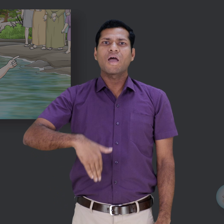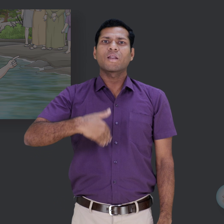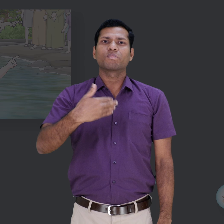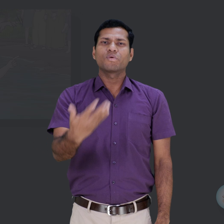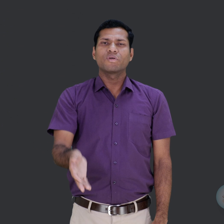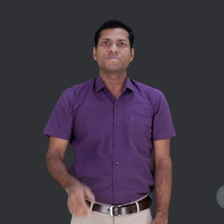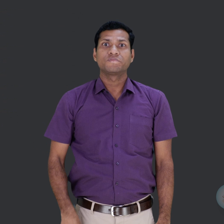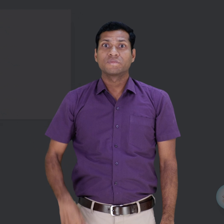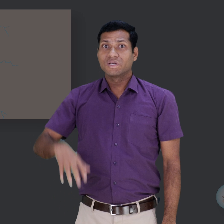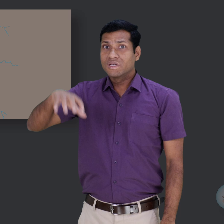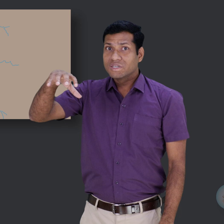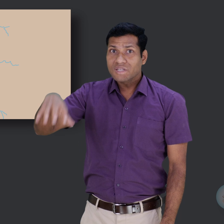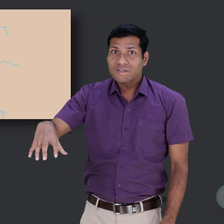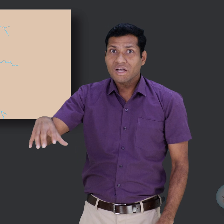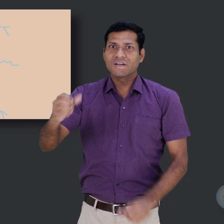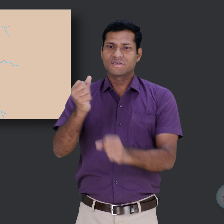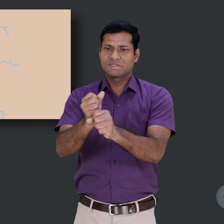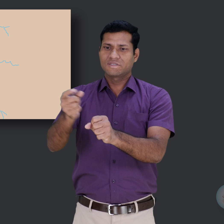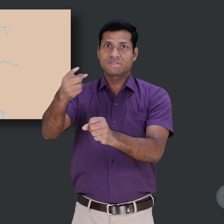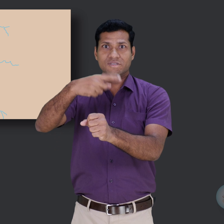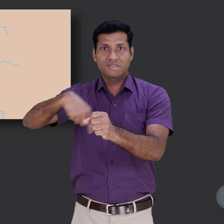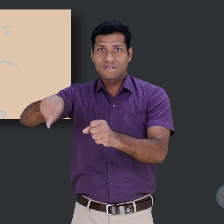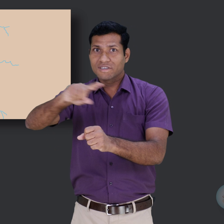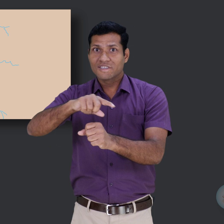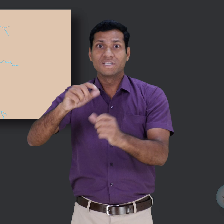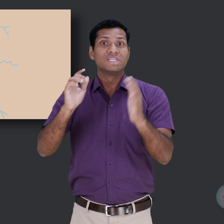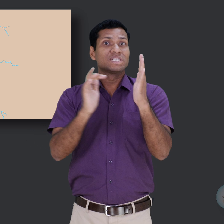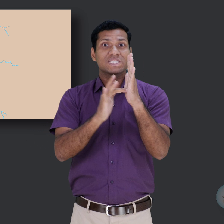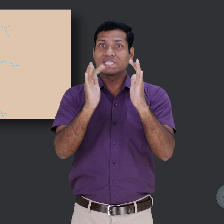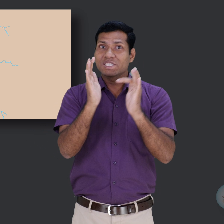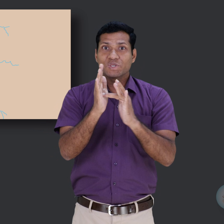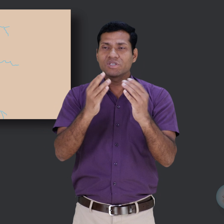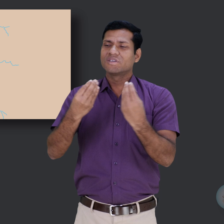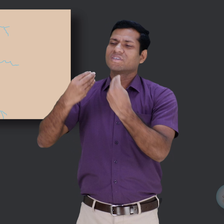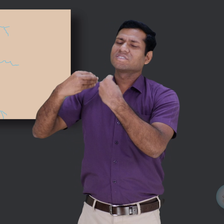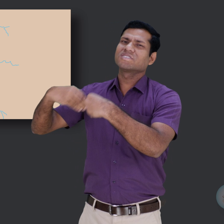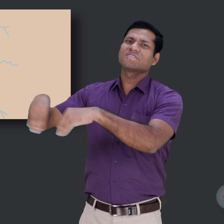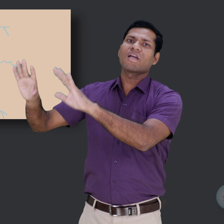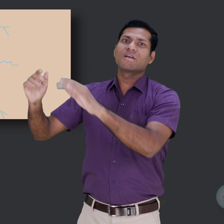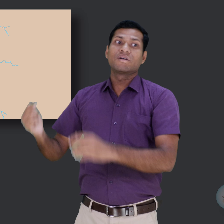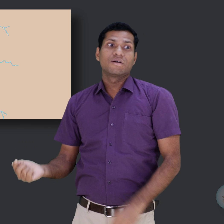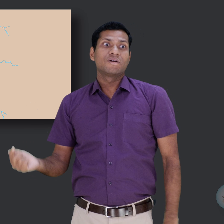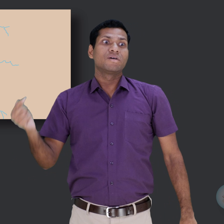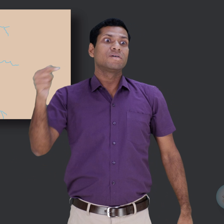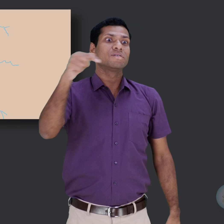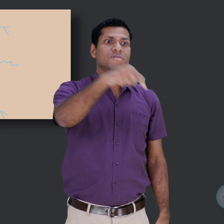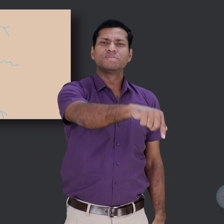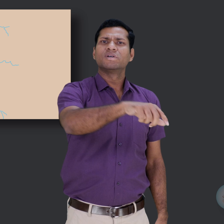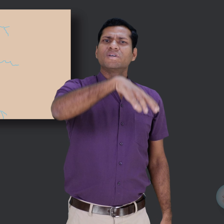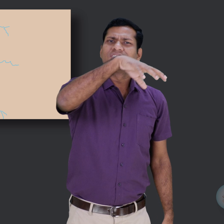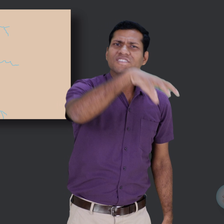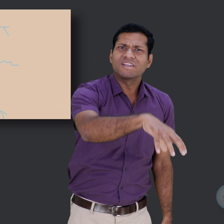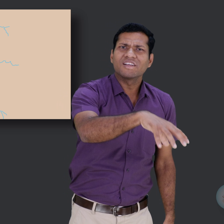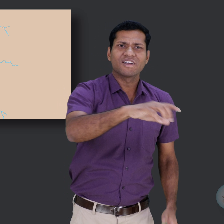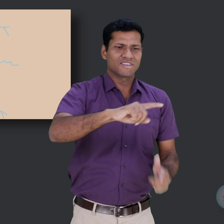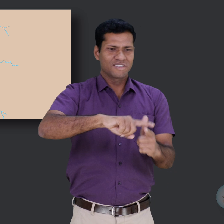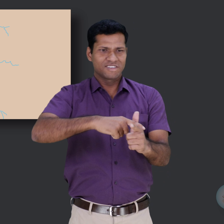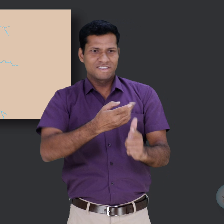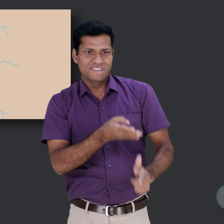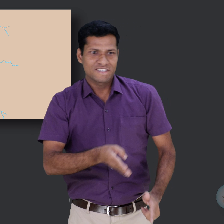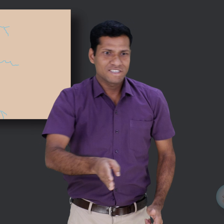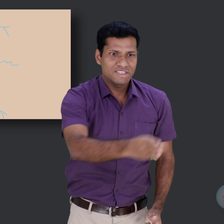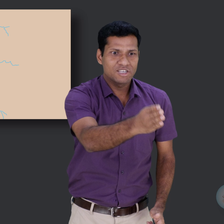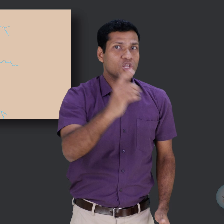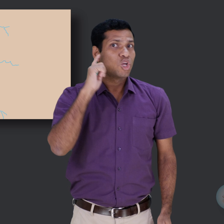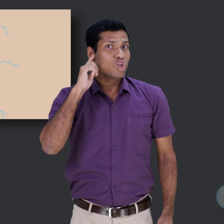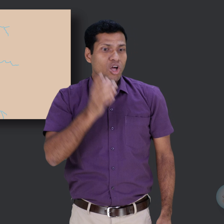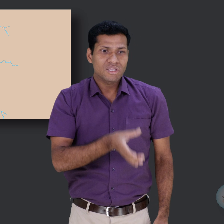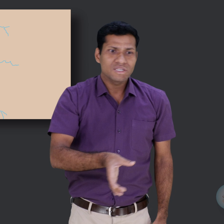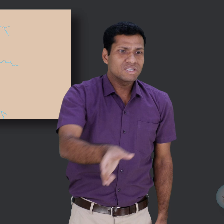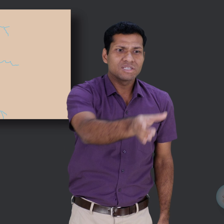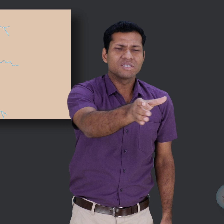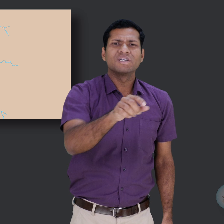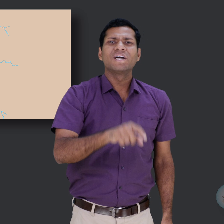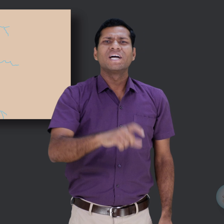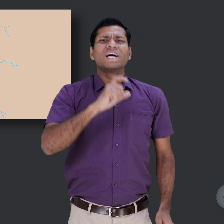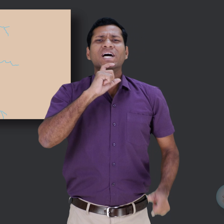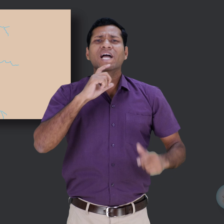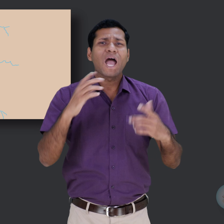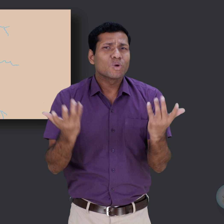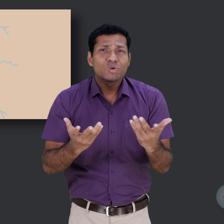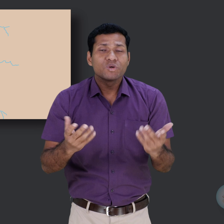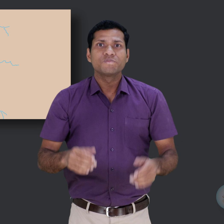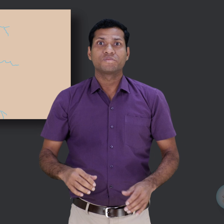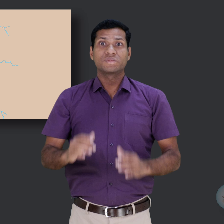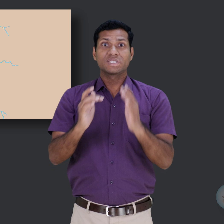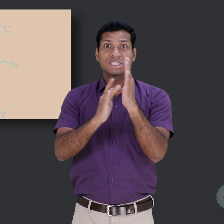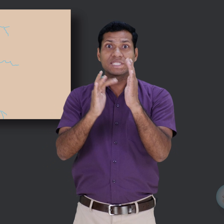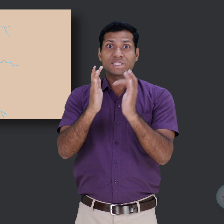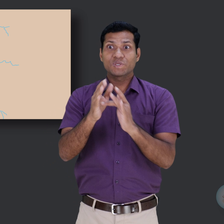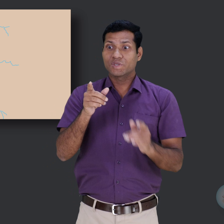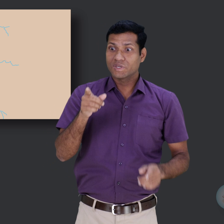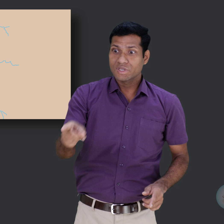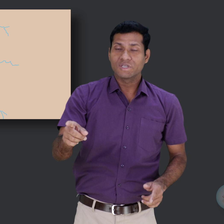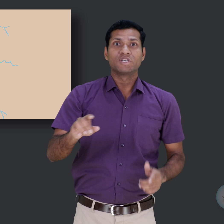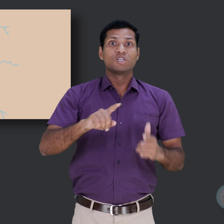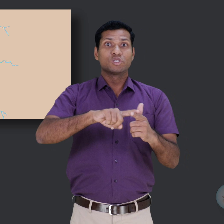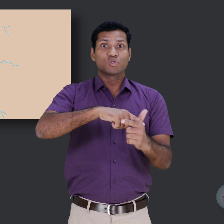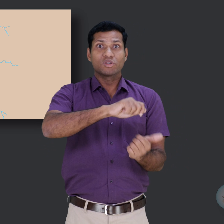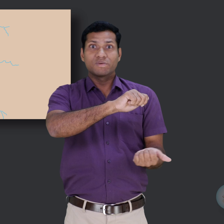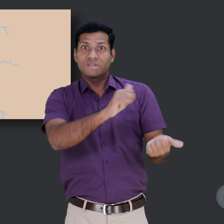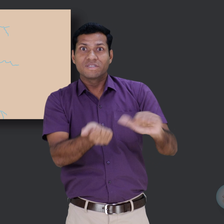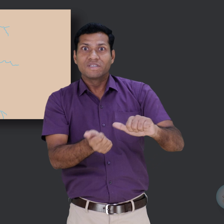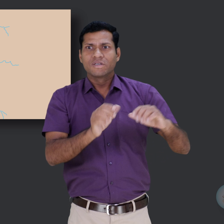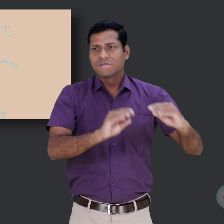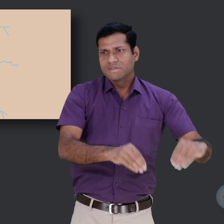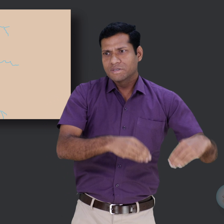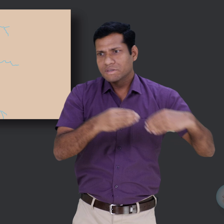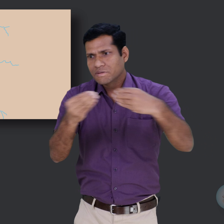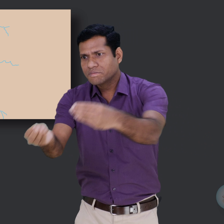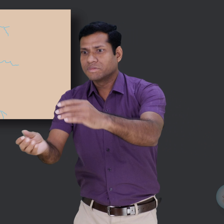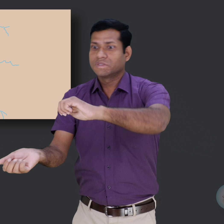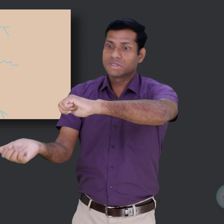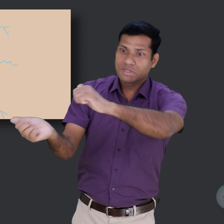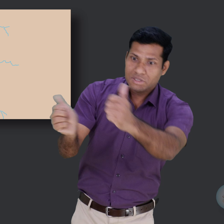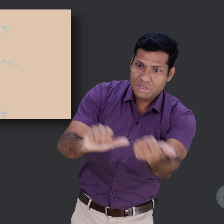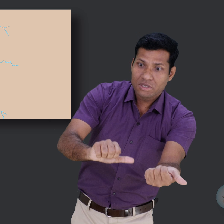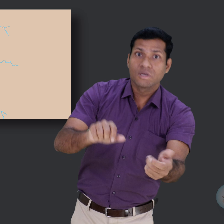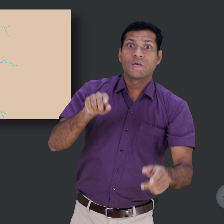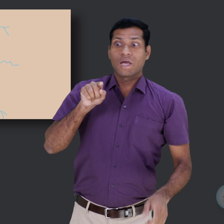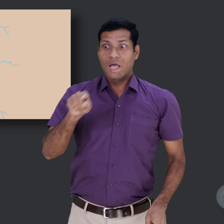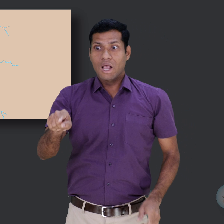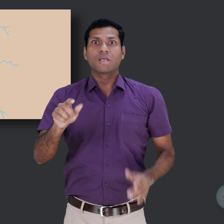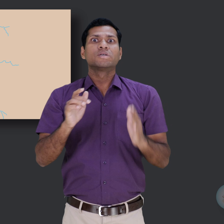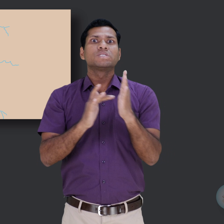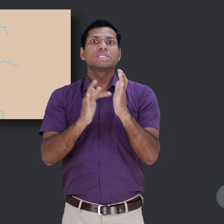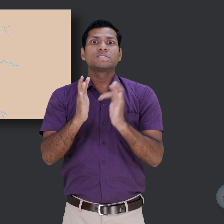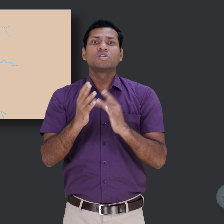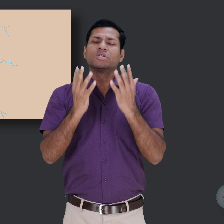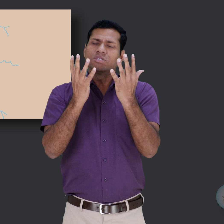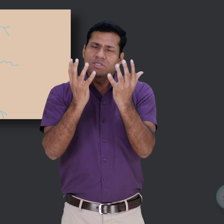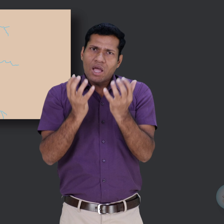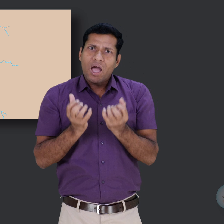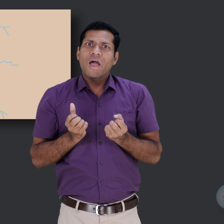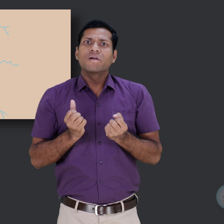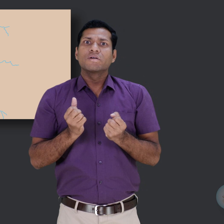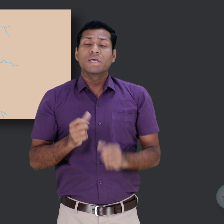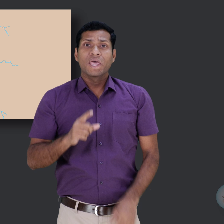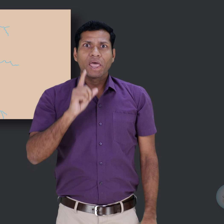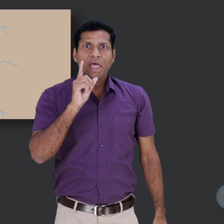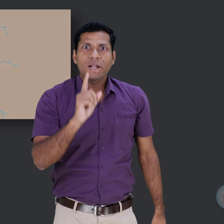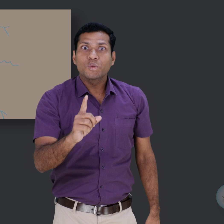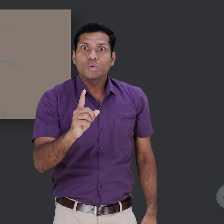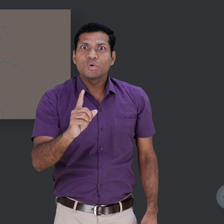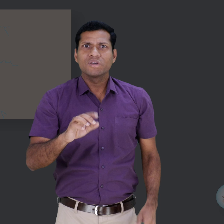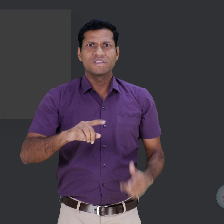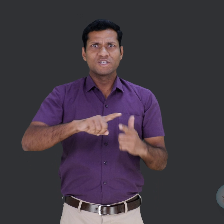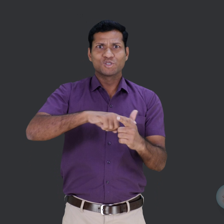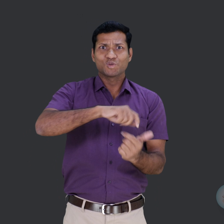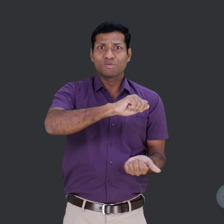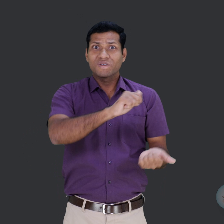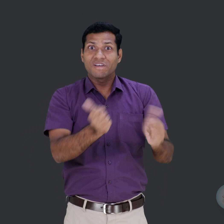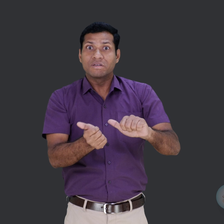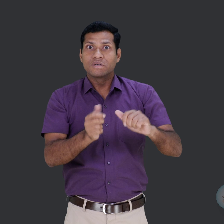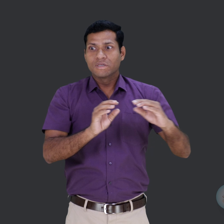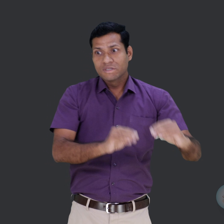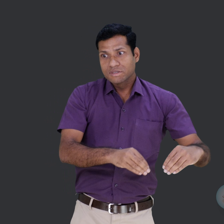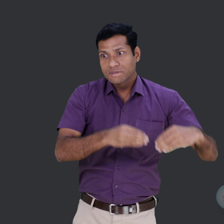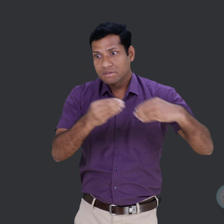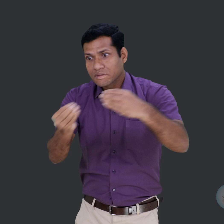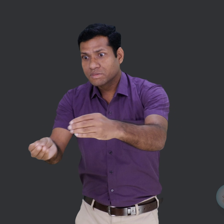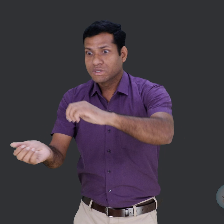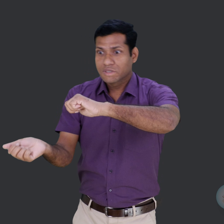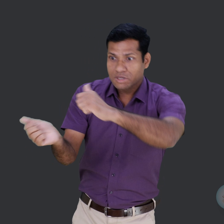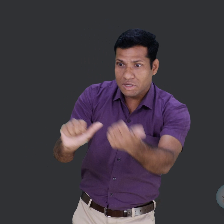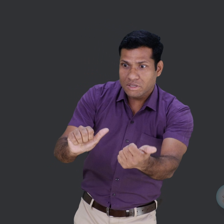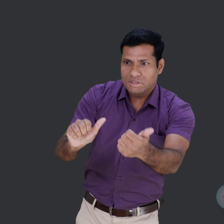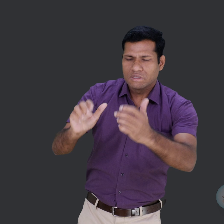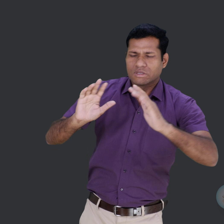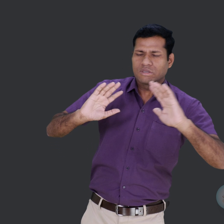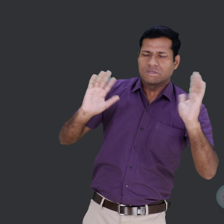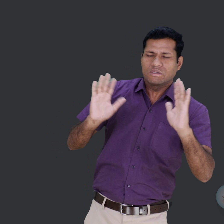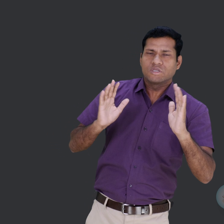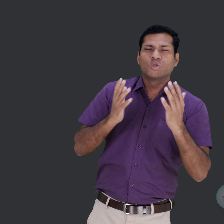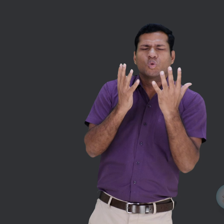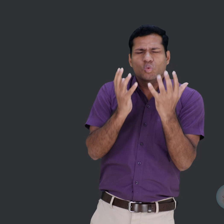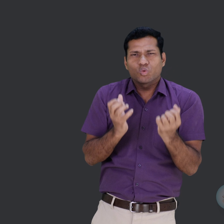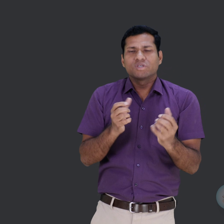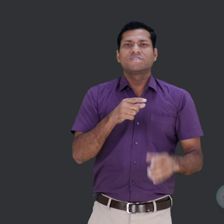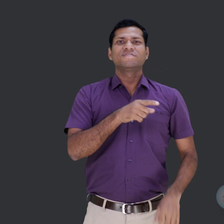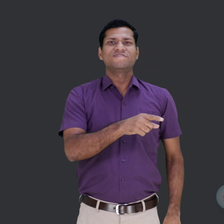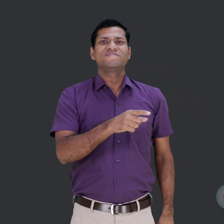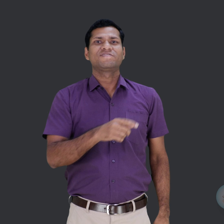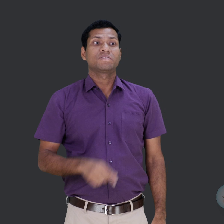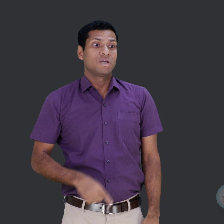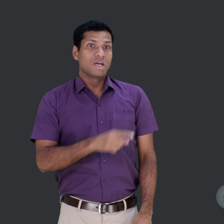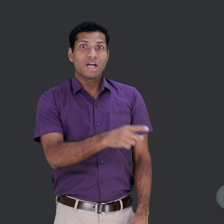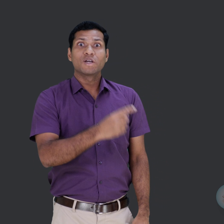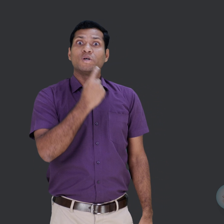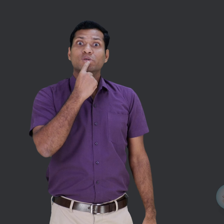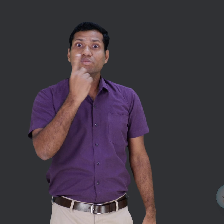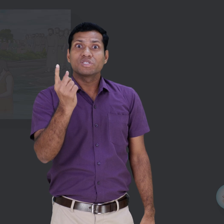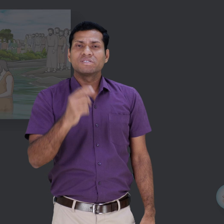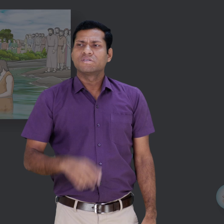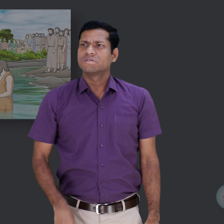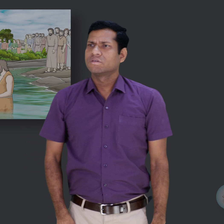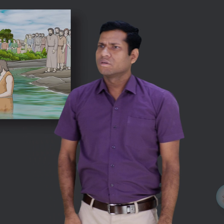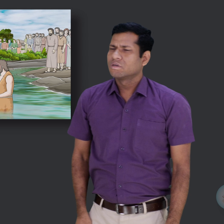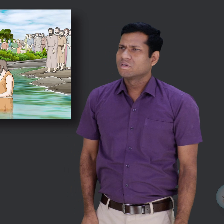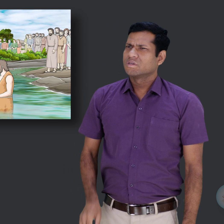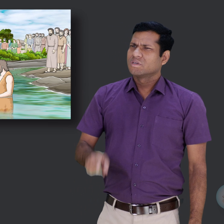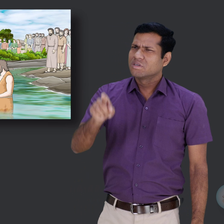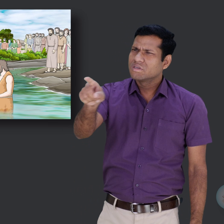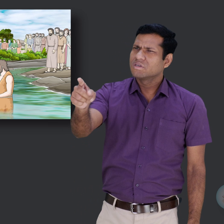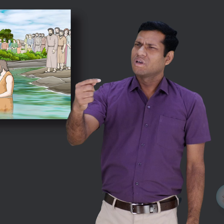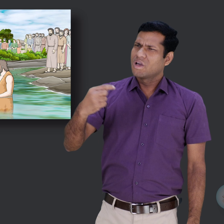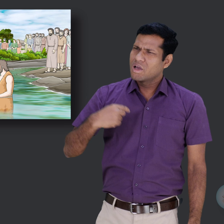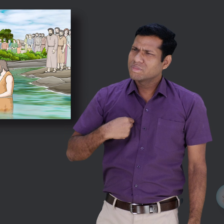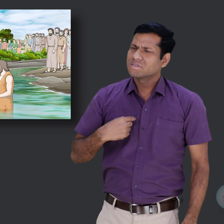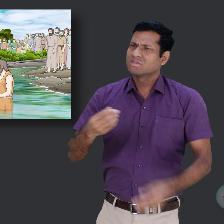At that time Jesus came from Galilee to the Jordan to be baptized by John.